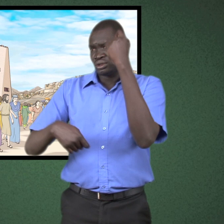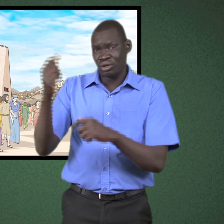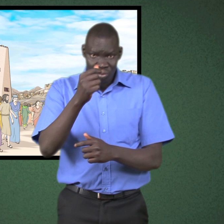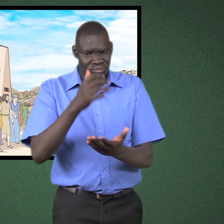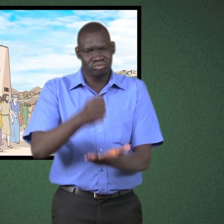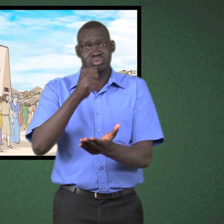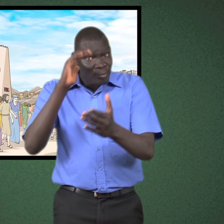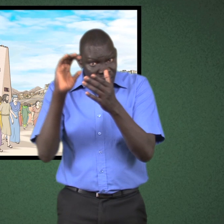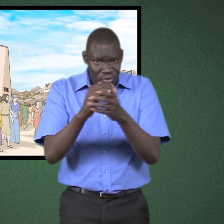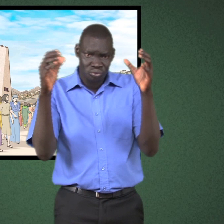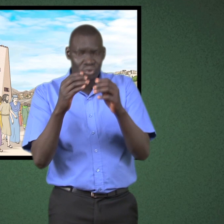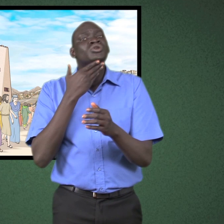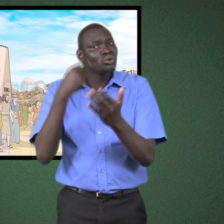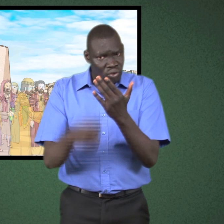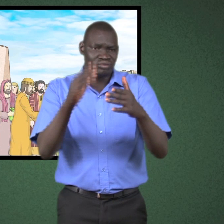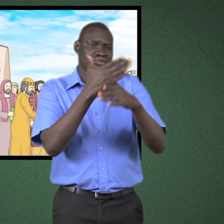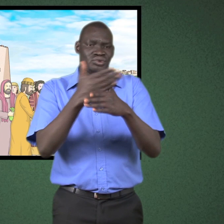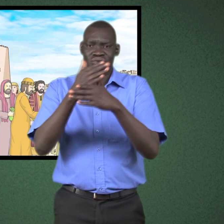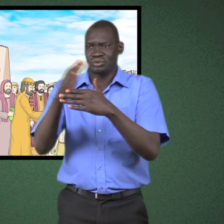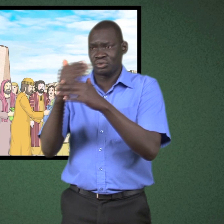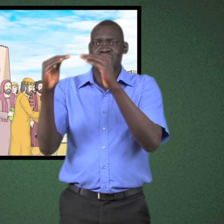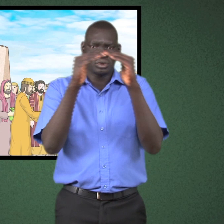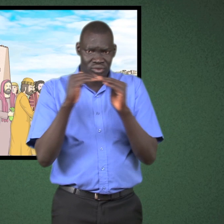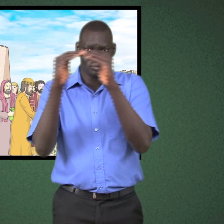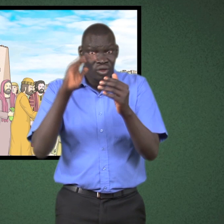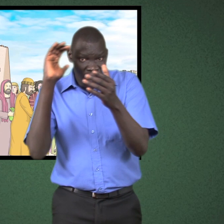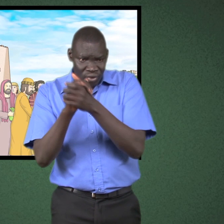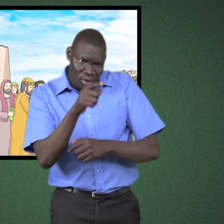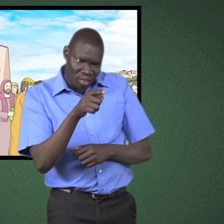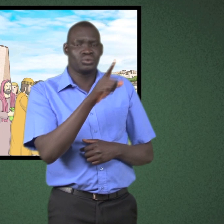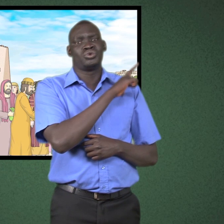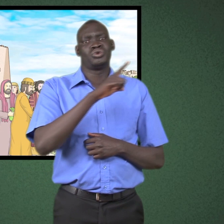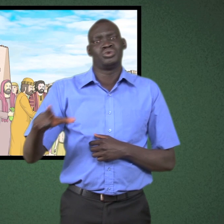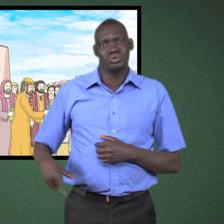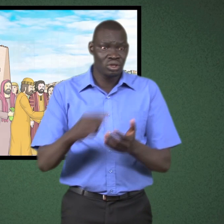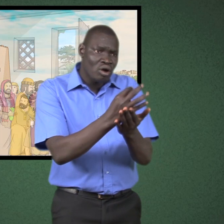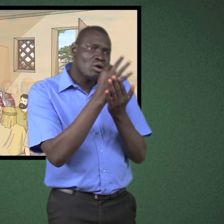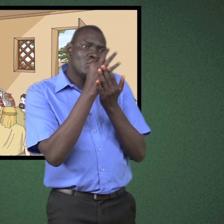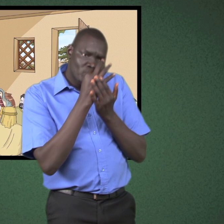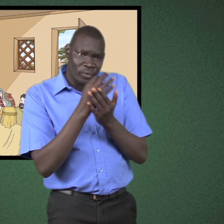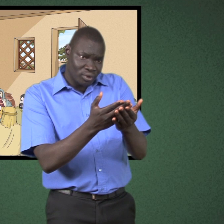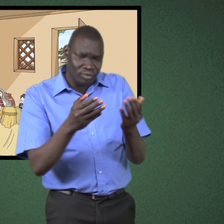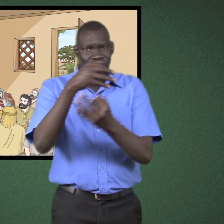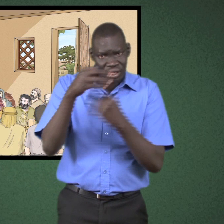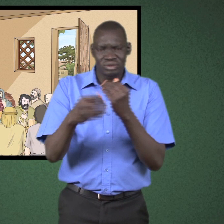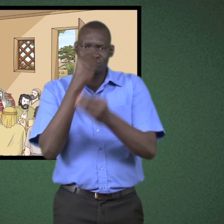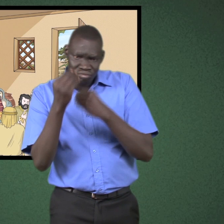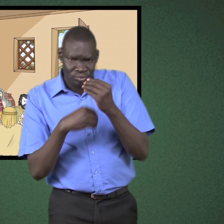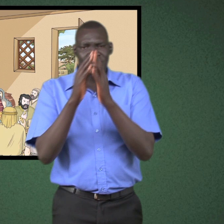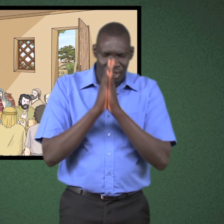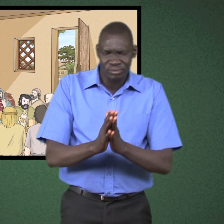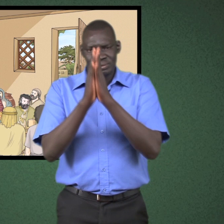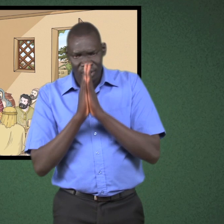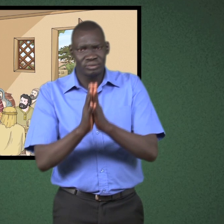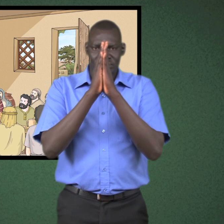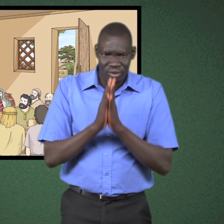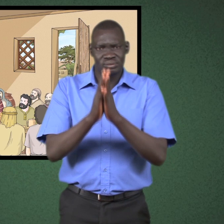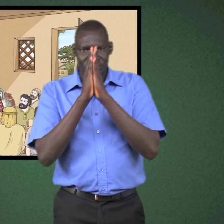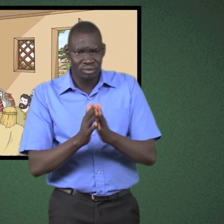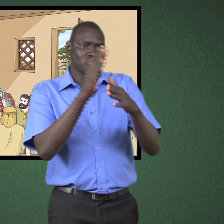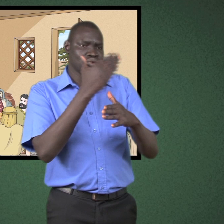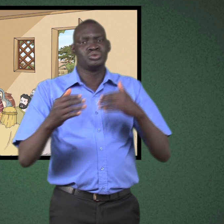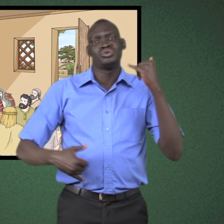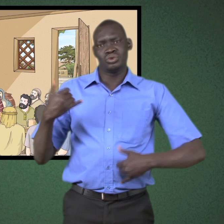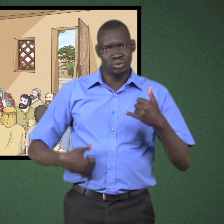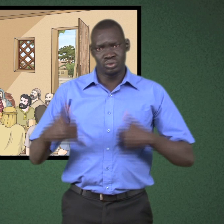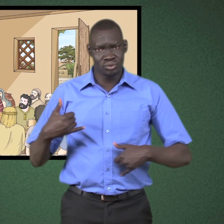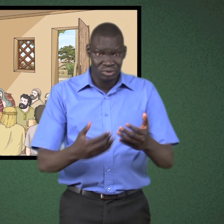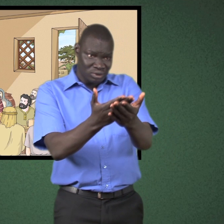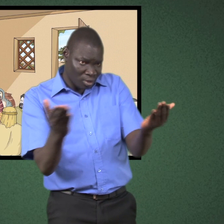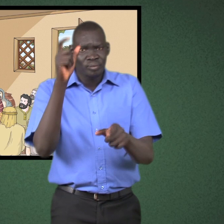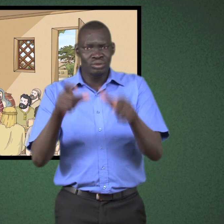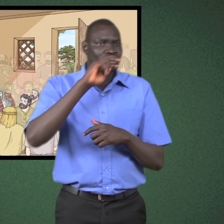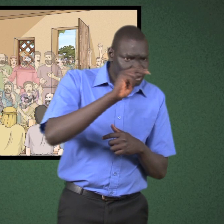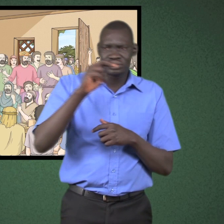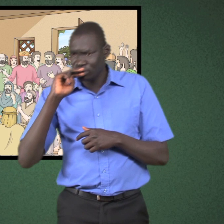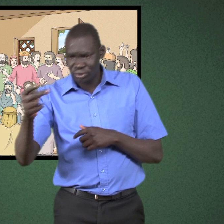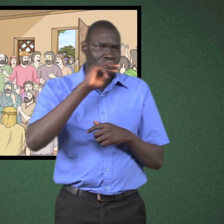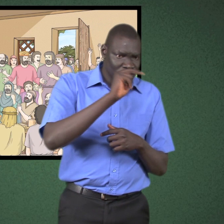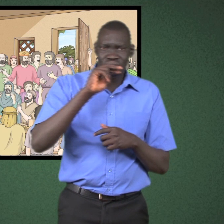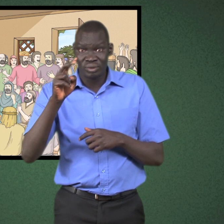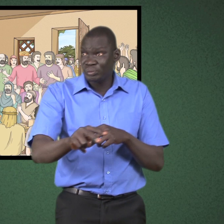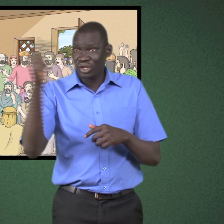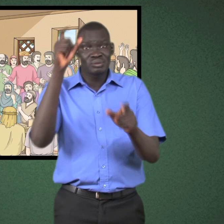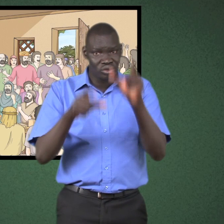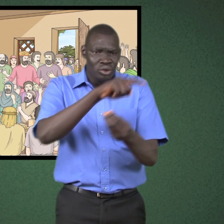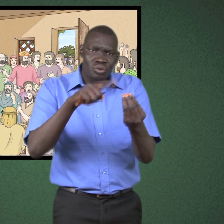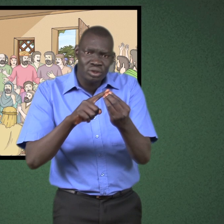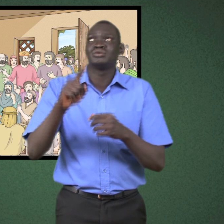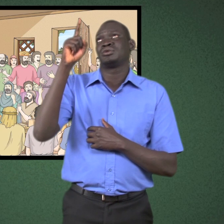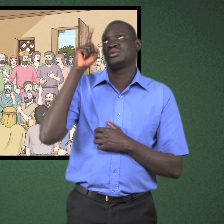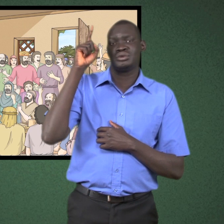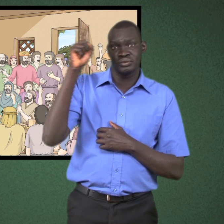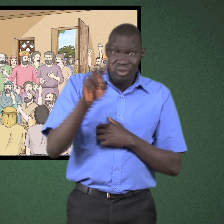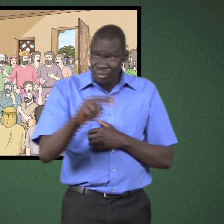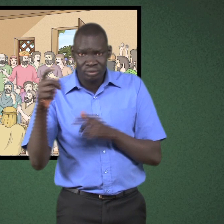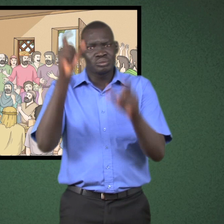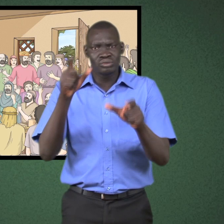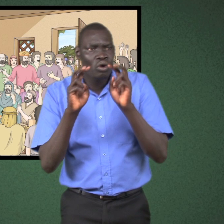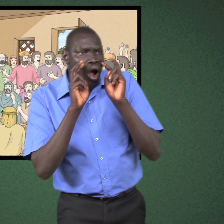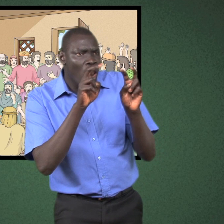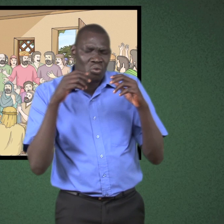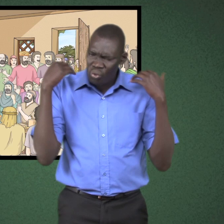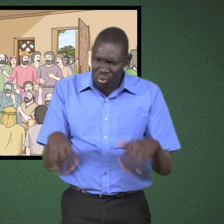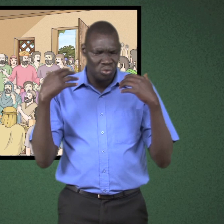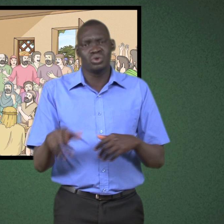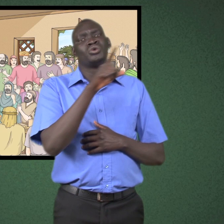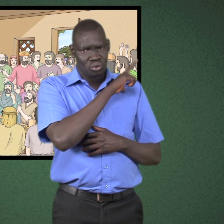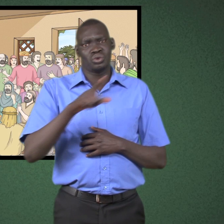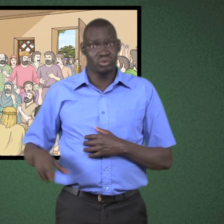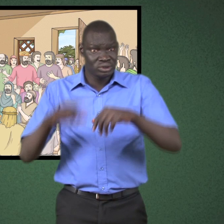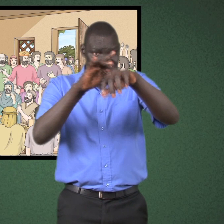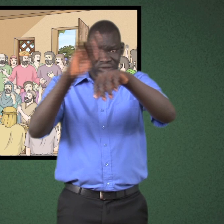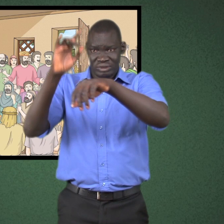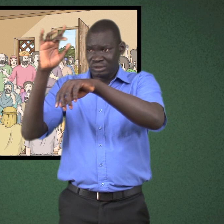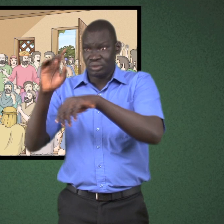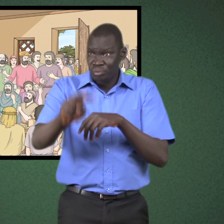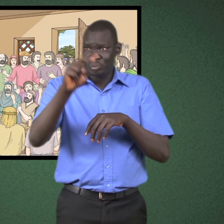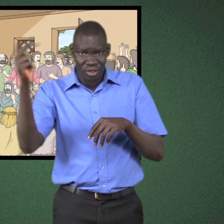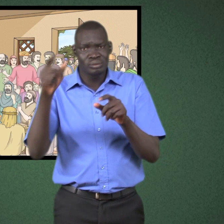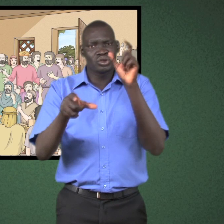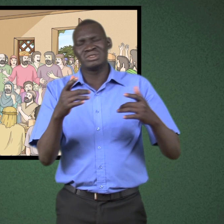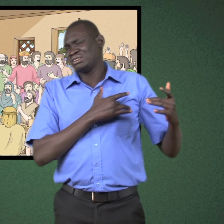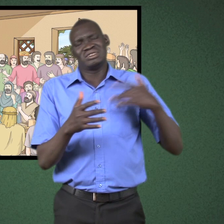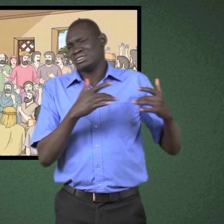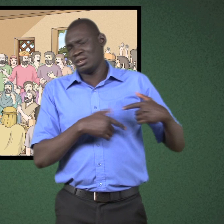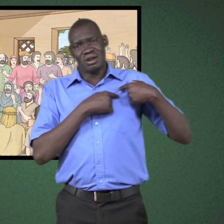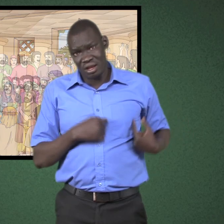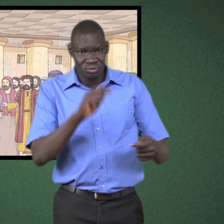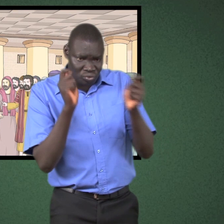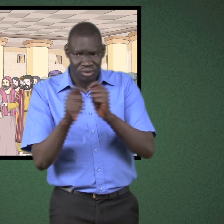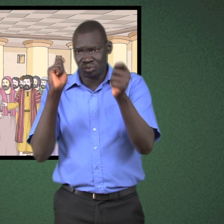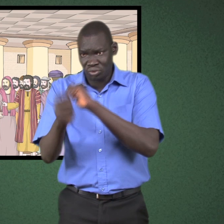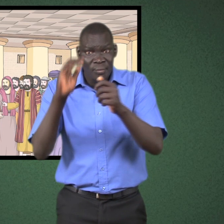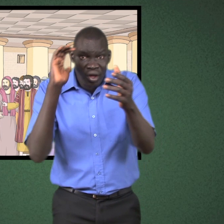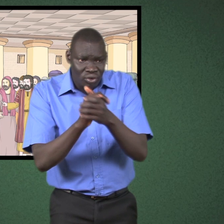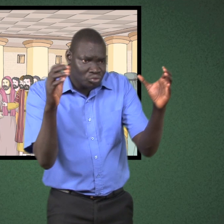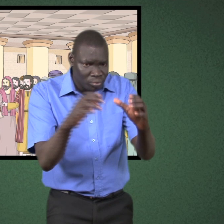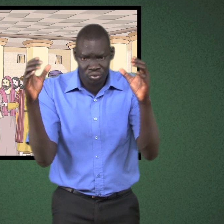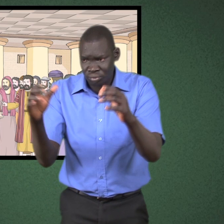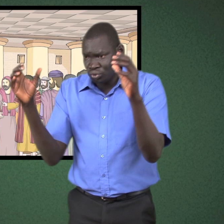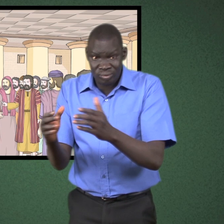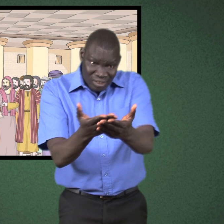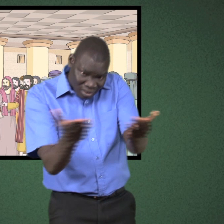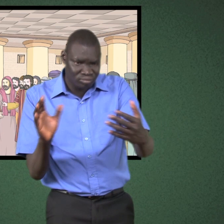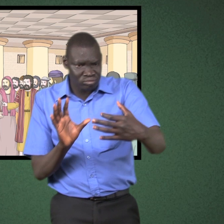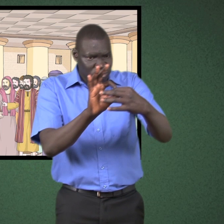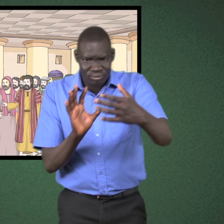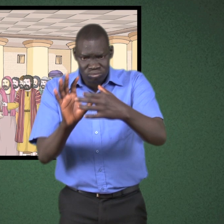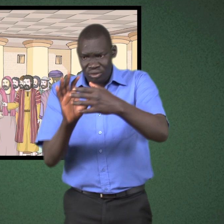With one accord they continued to meet daily in the temple courts and to break bread from house to house, sharing their meals with gladness and sincerity of heart, praising God and enjoying the favor of all the people.